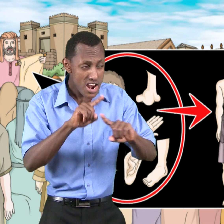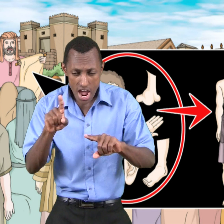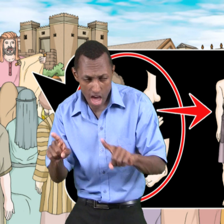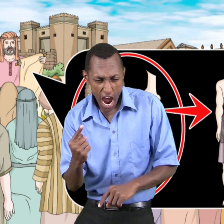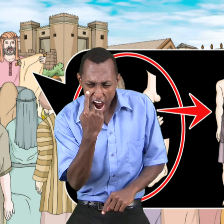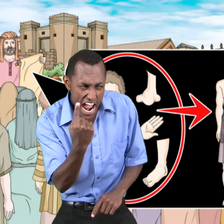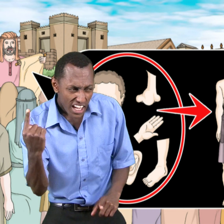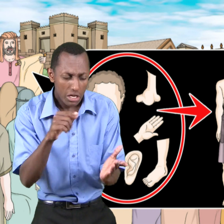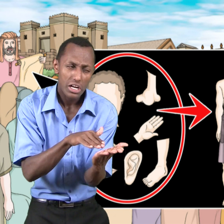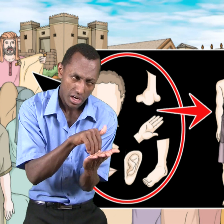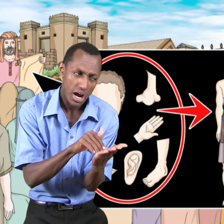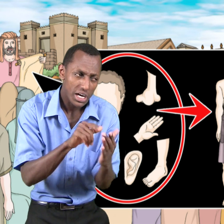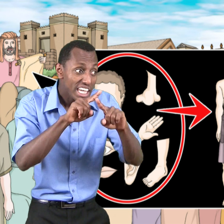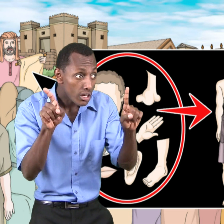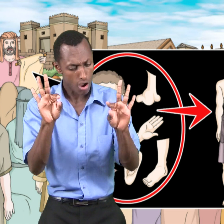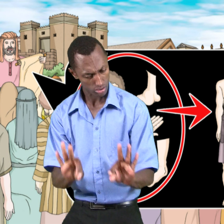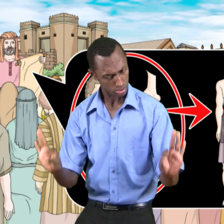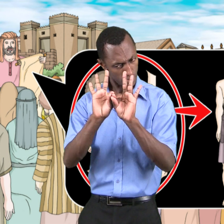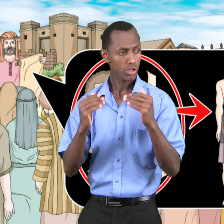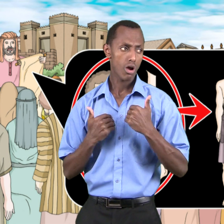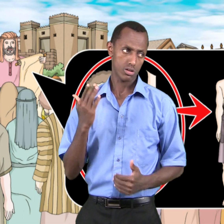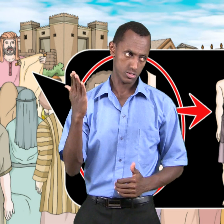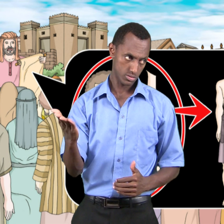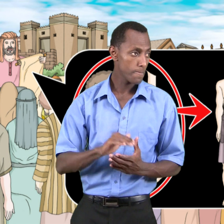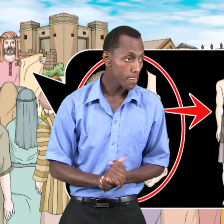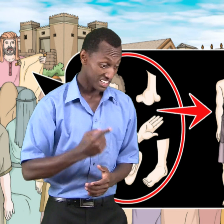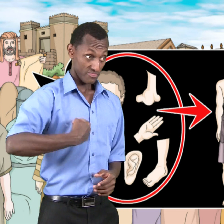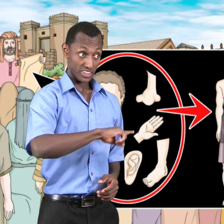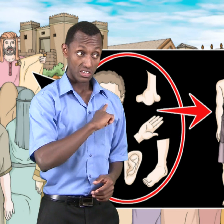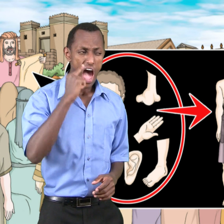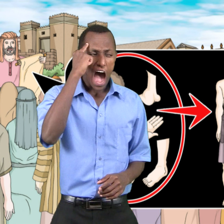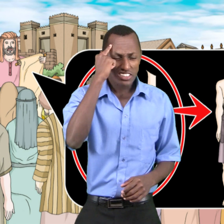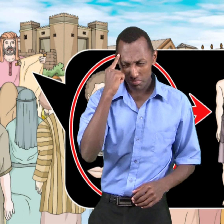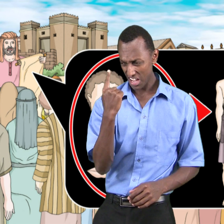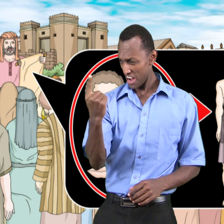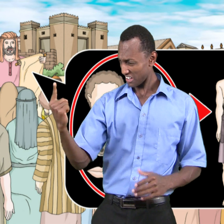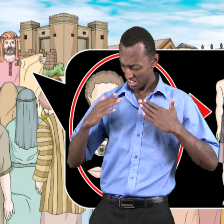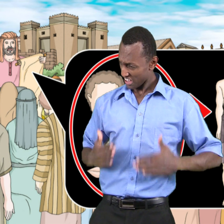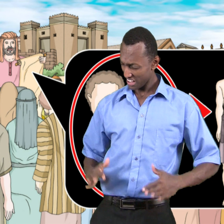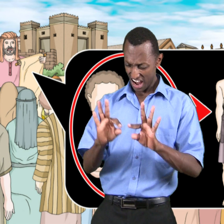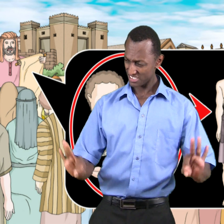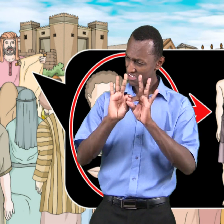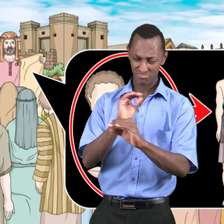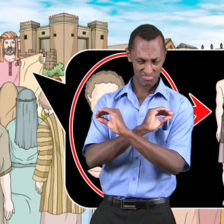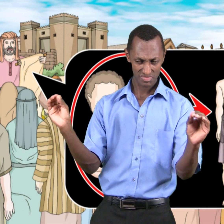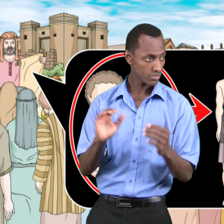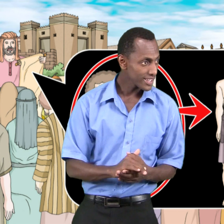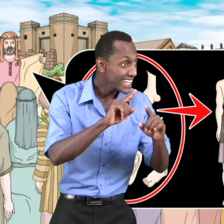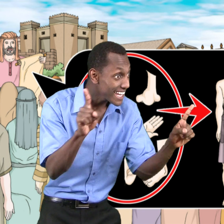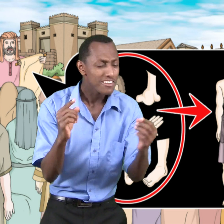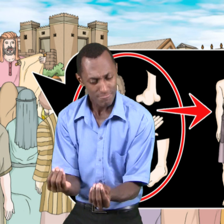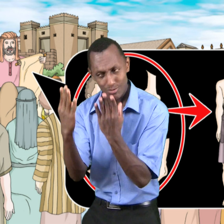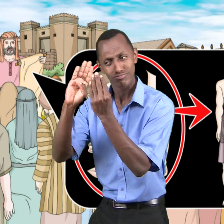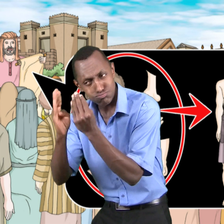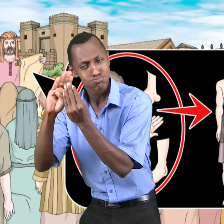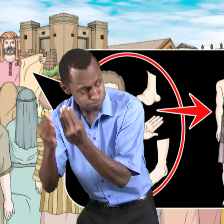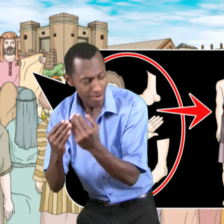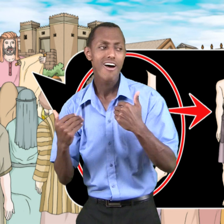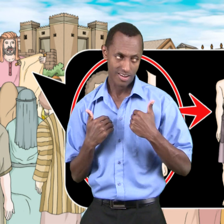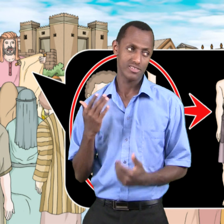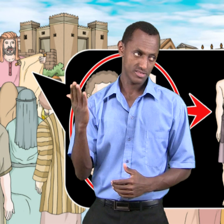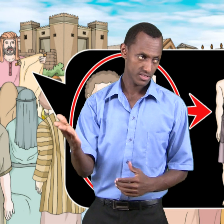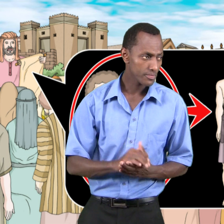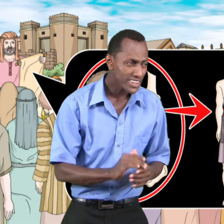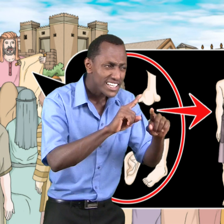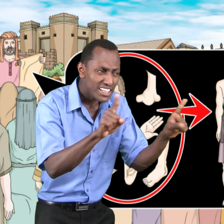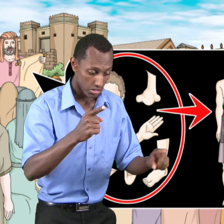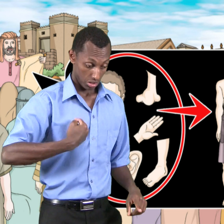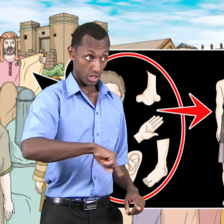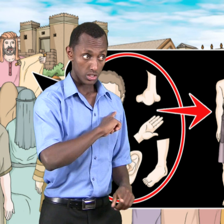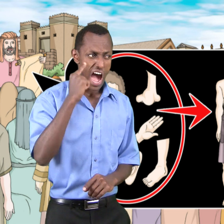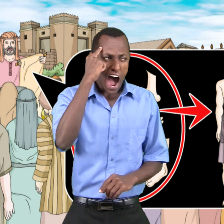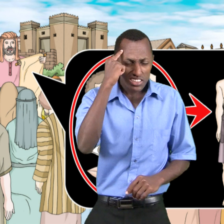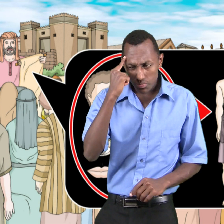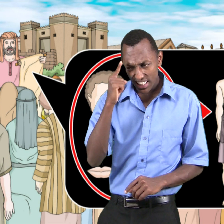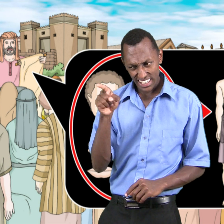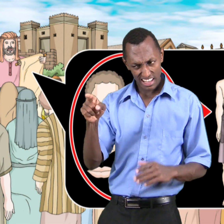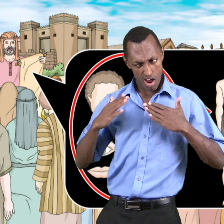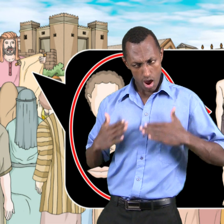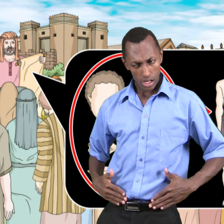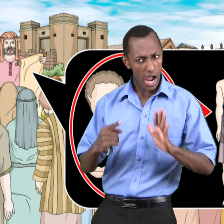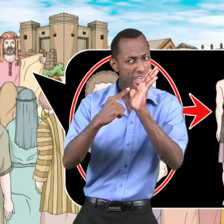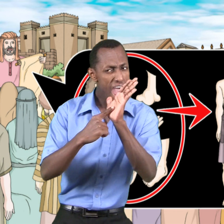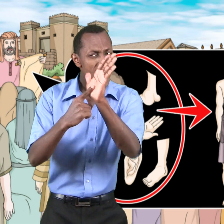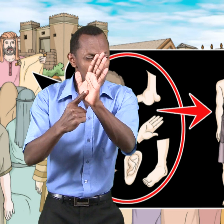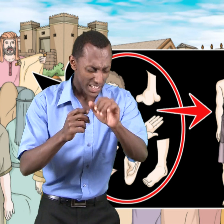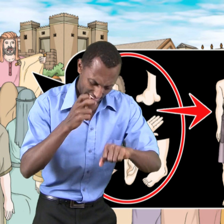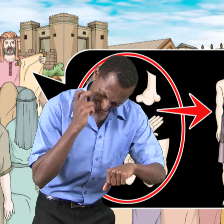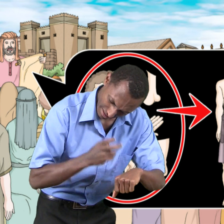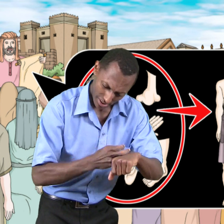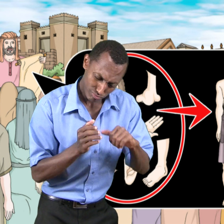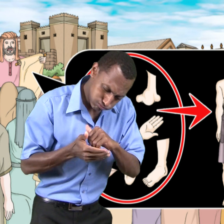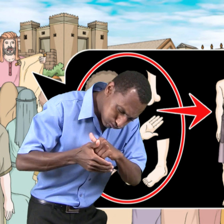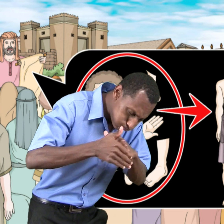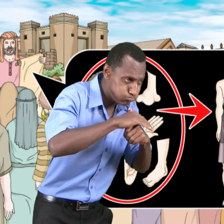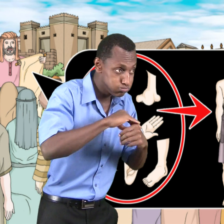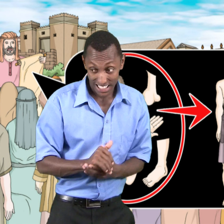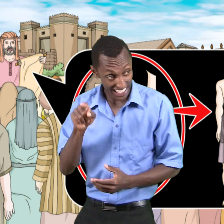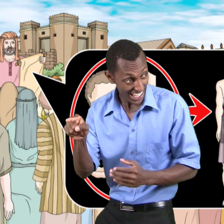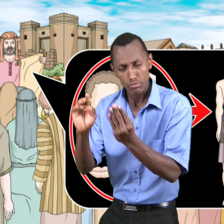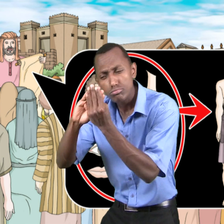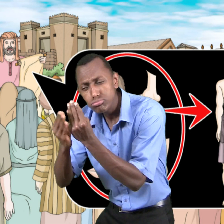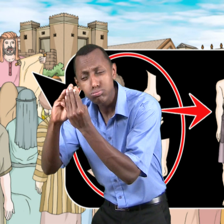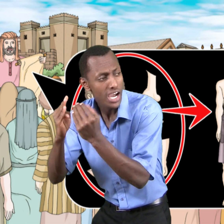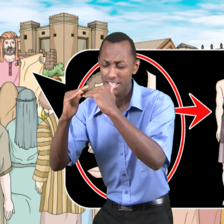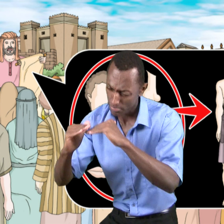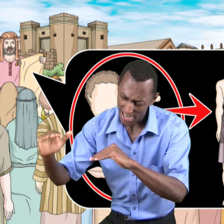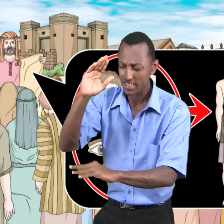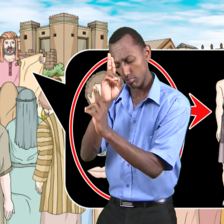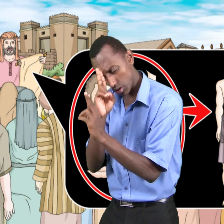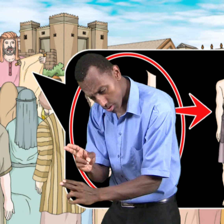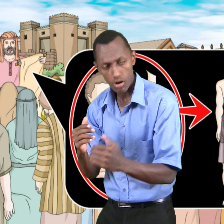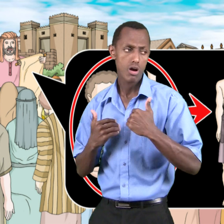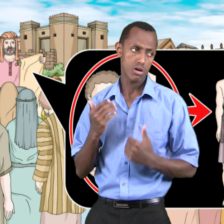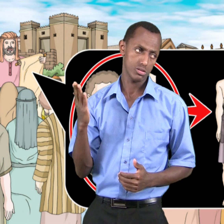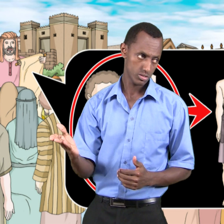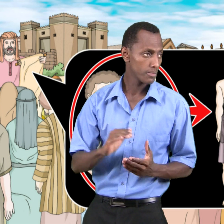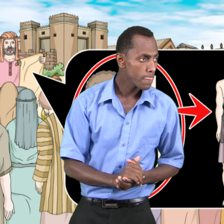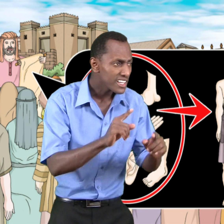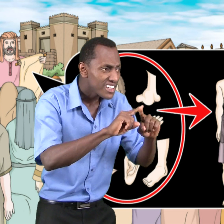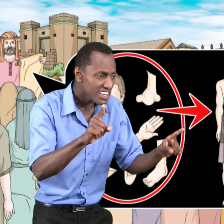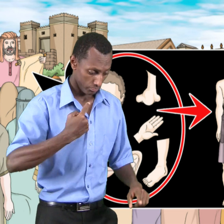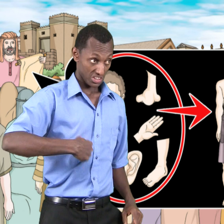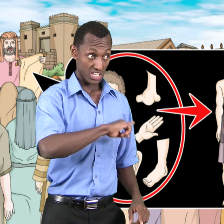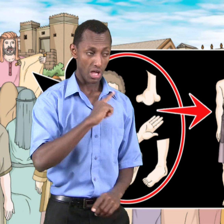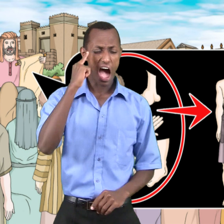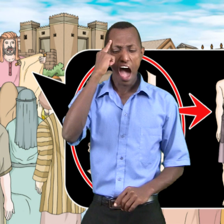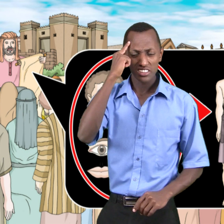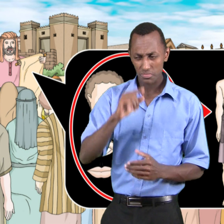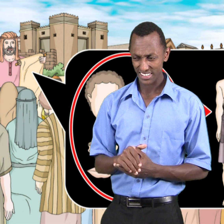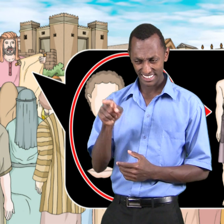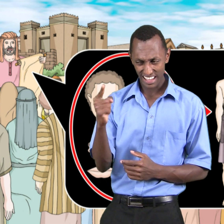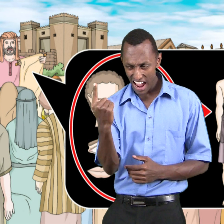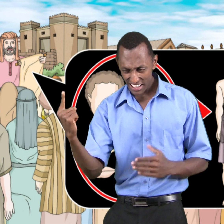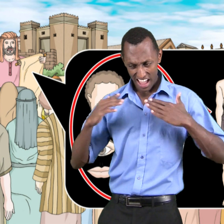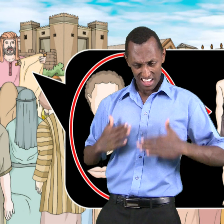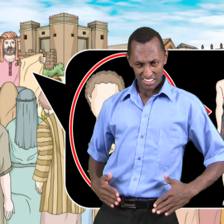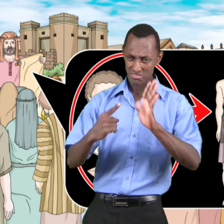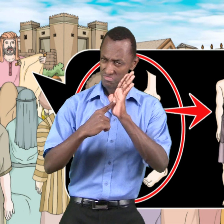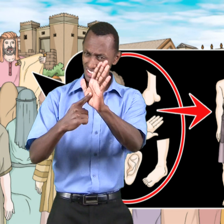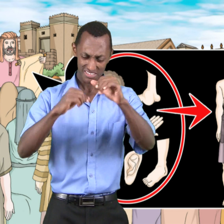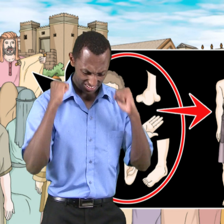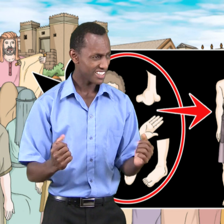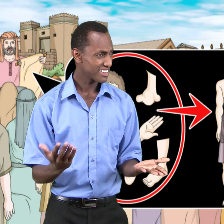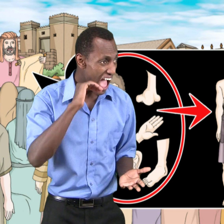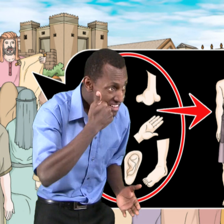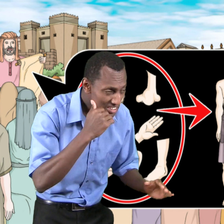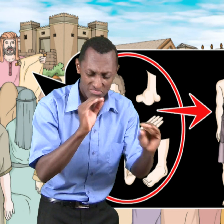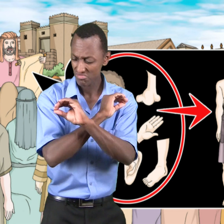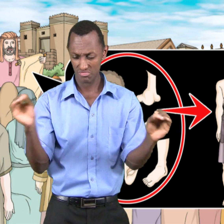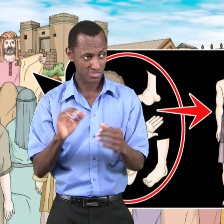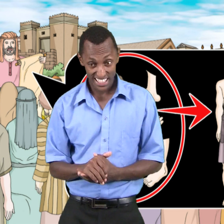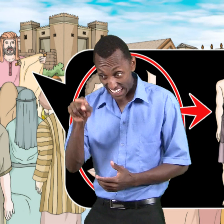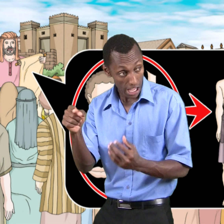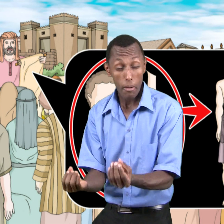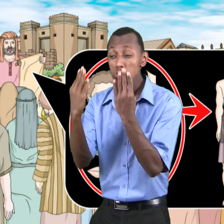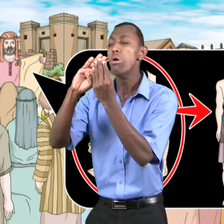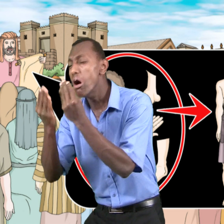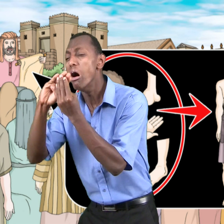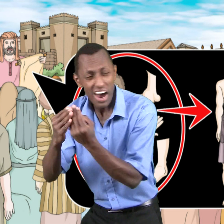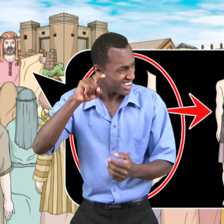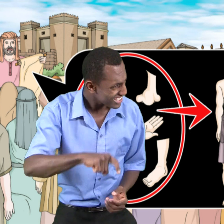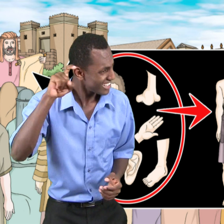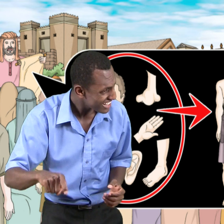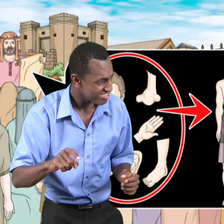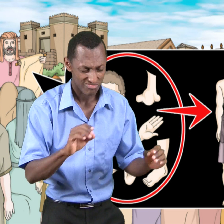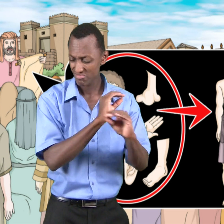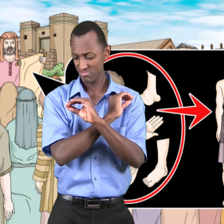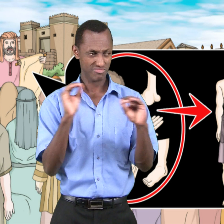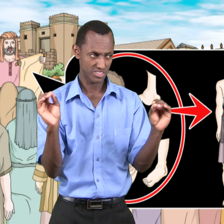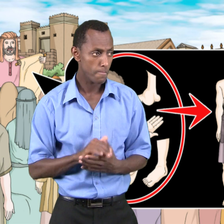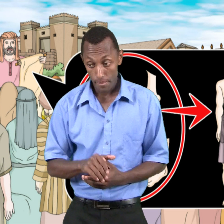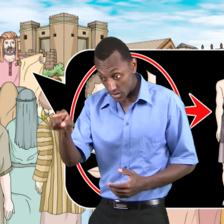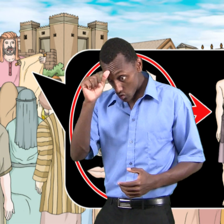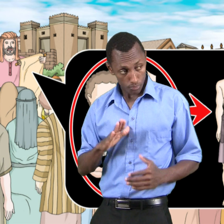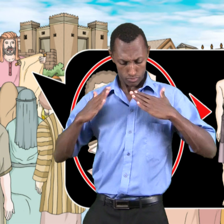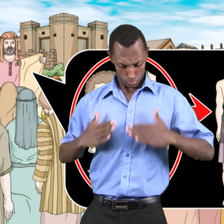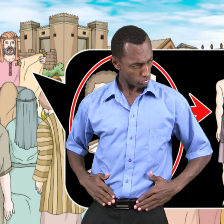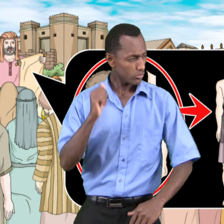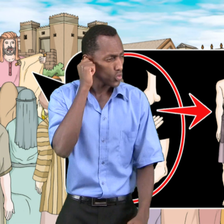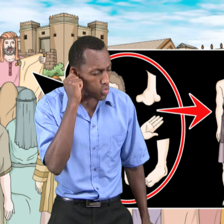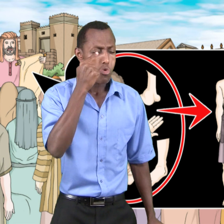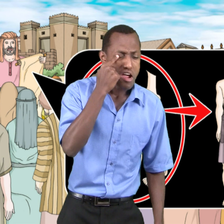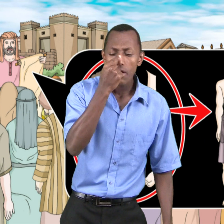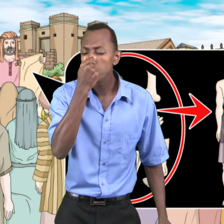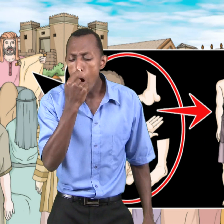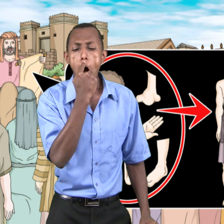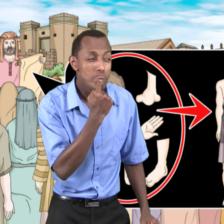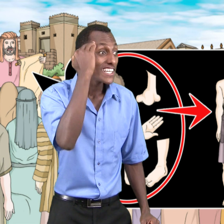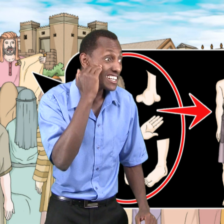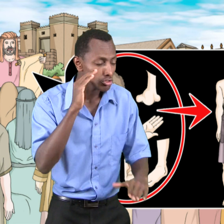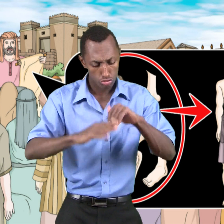On the contrary, the parts of the body that seem to be weaker are indispensable, and the parts we consider less honorable, we treat with greater honor.